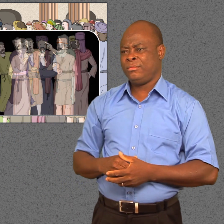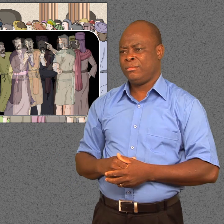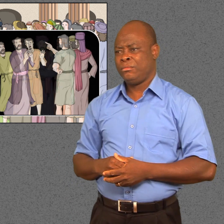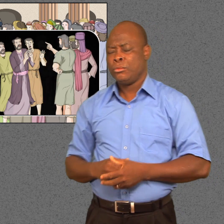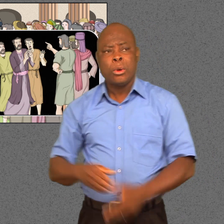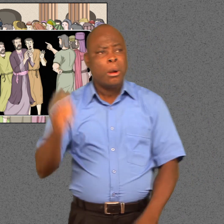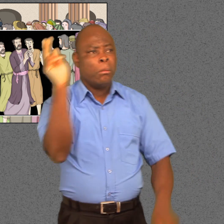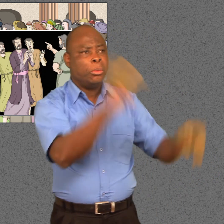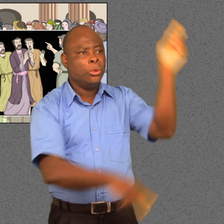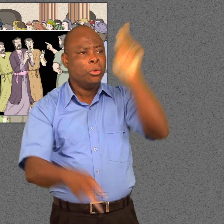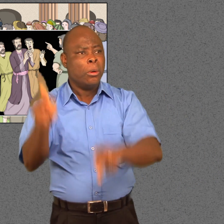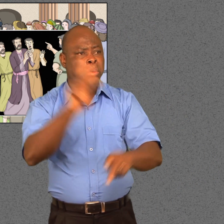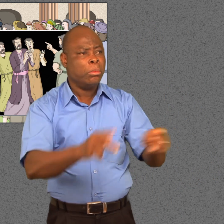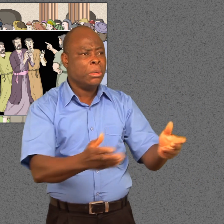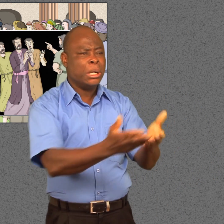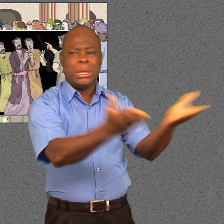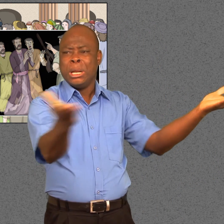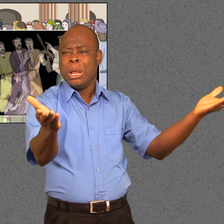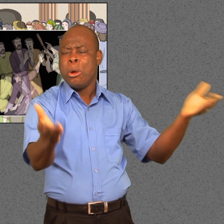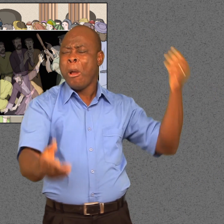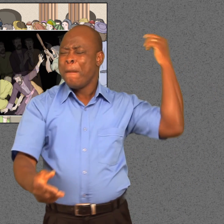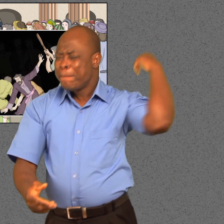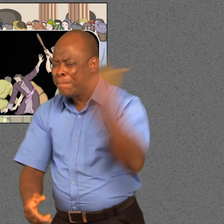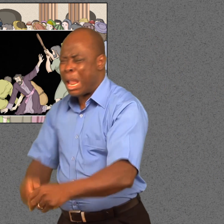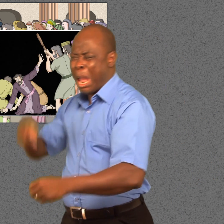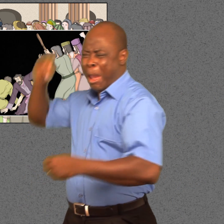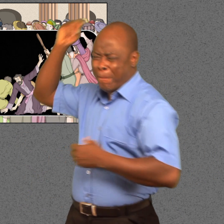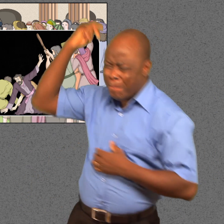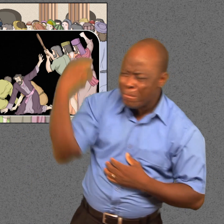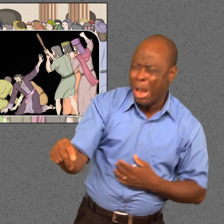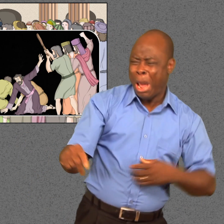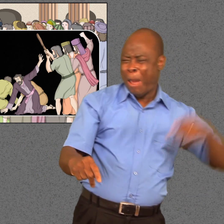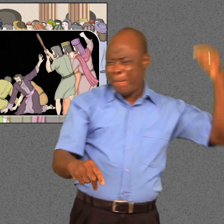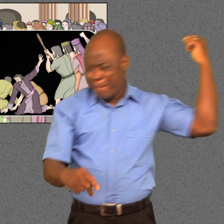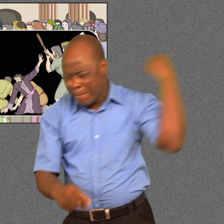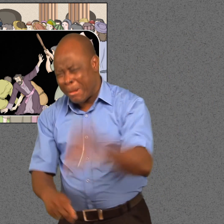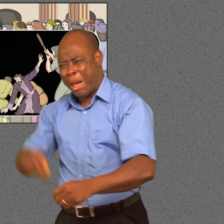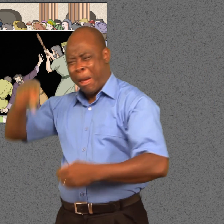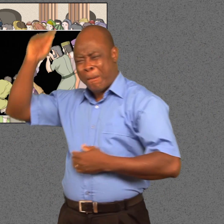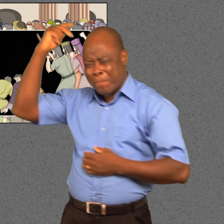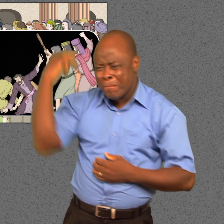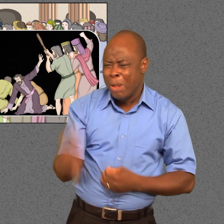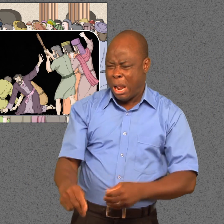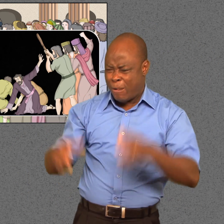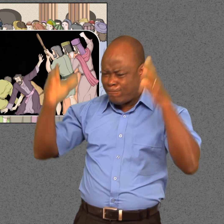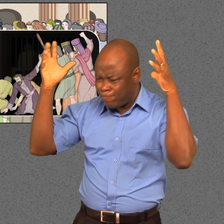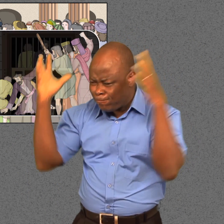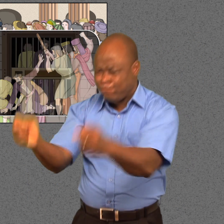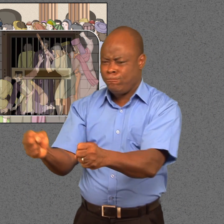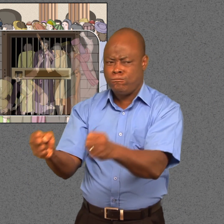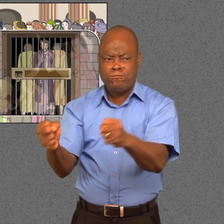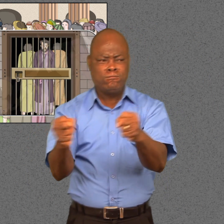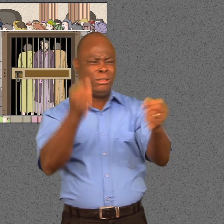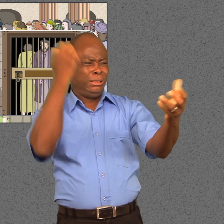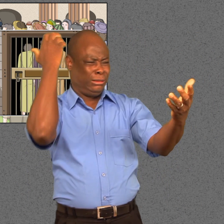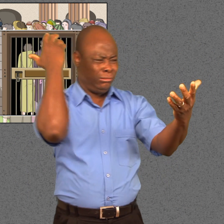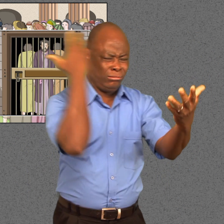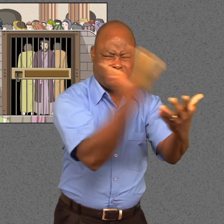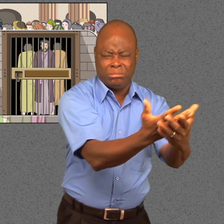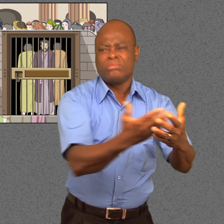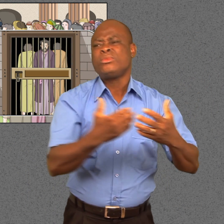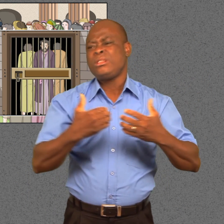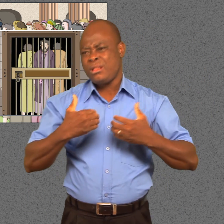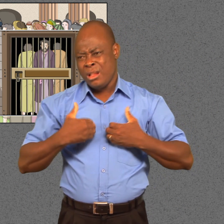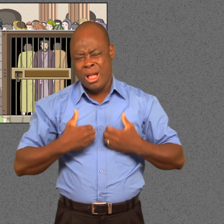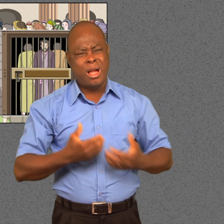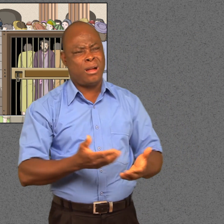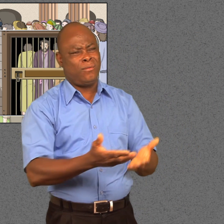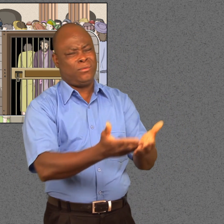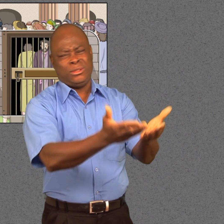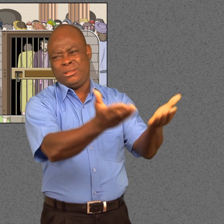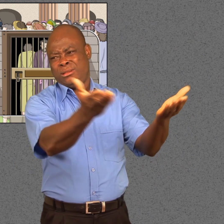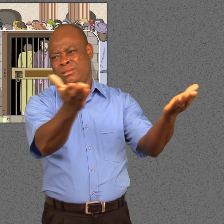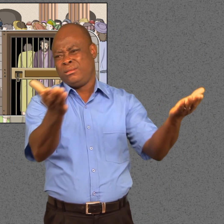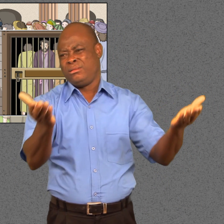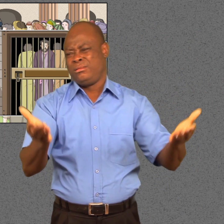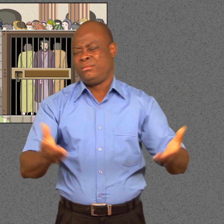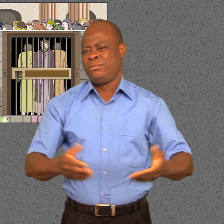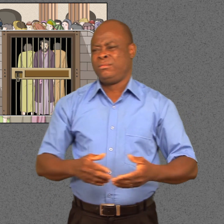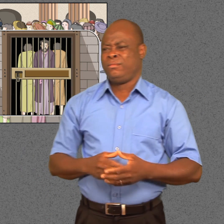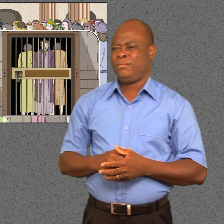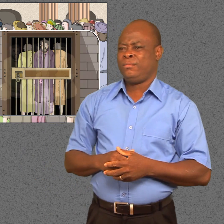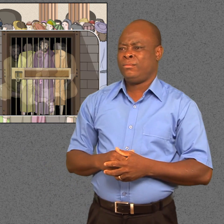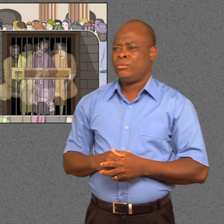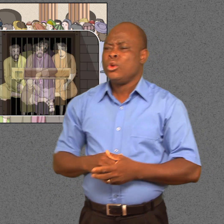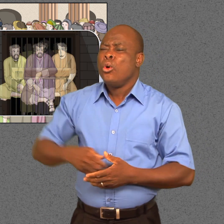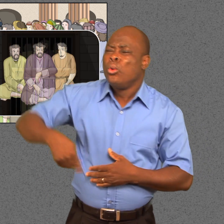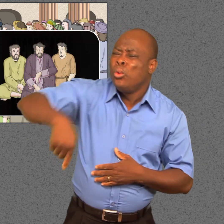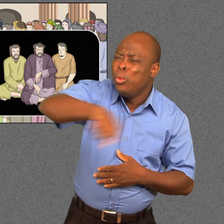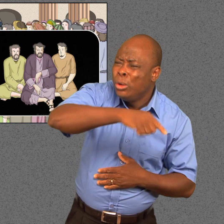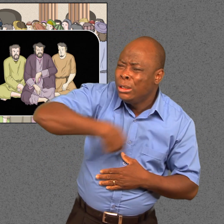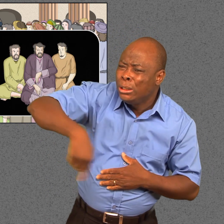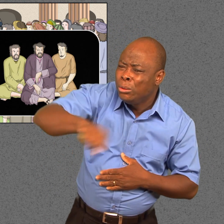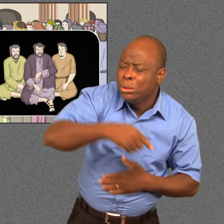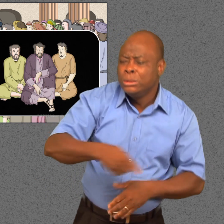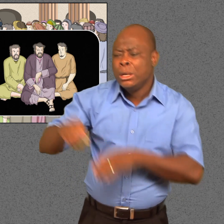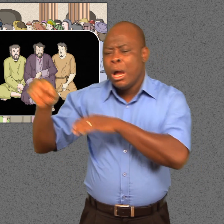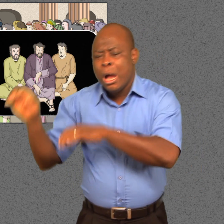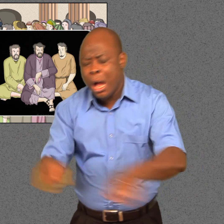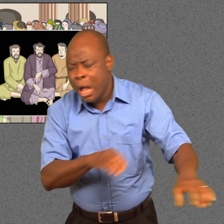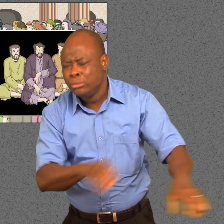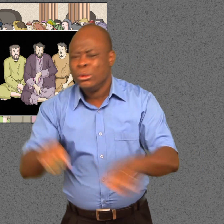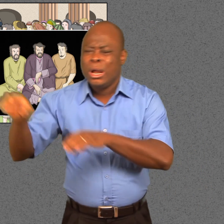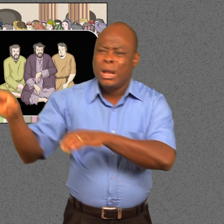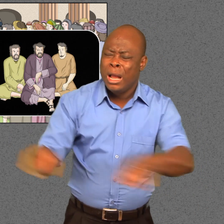in beatings, imprisonments, and riots;